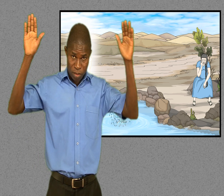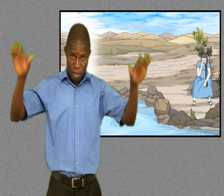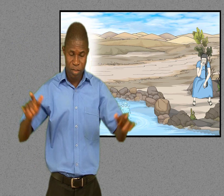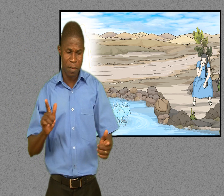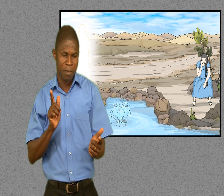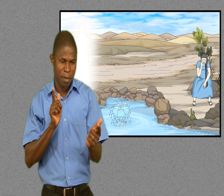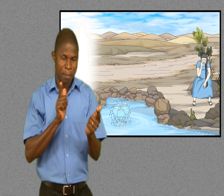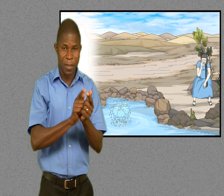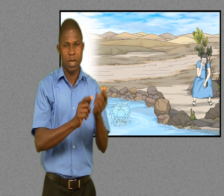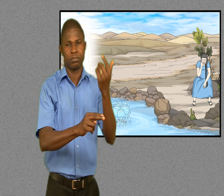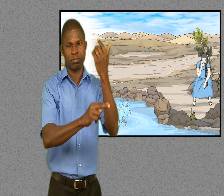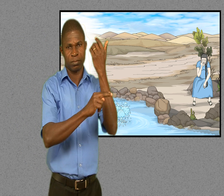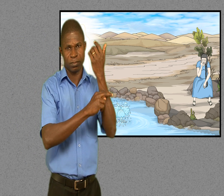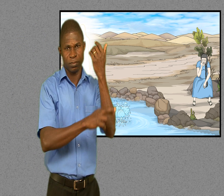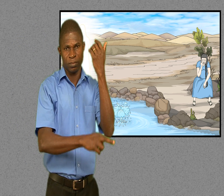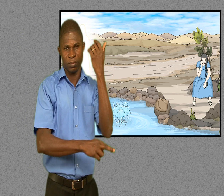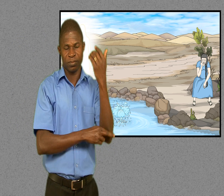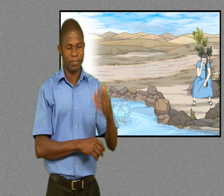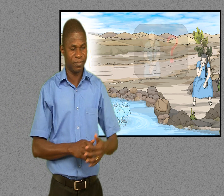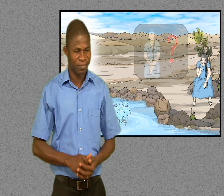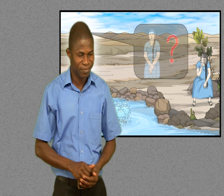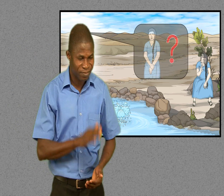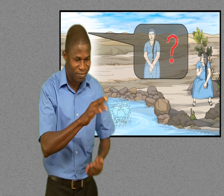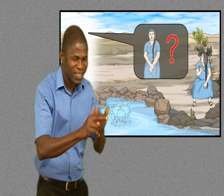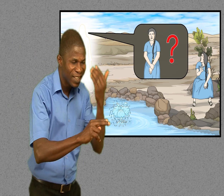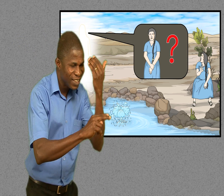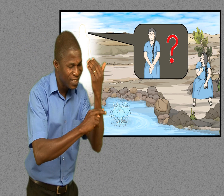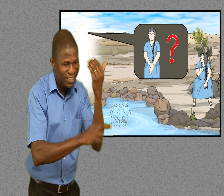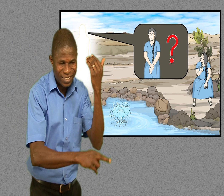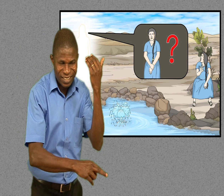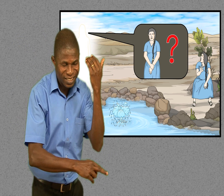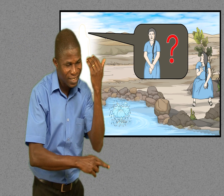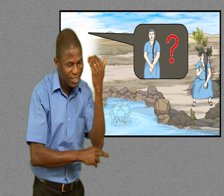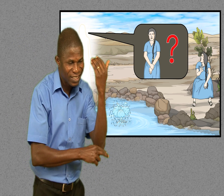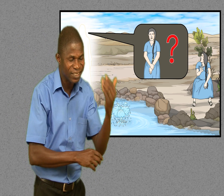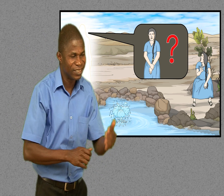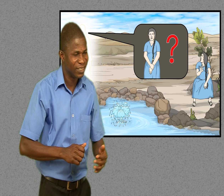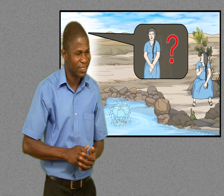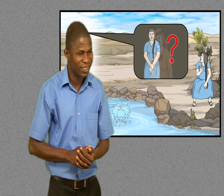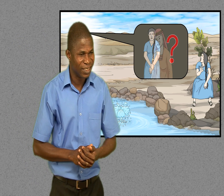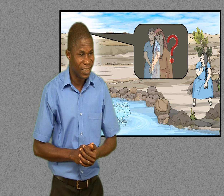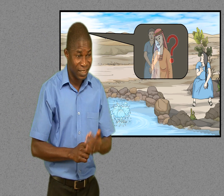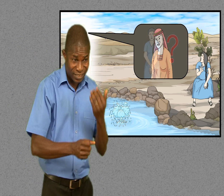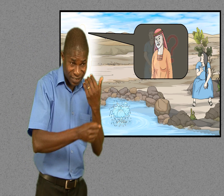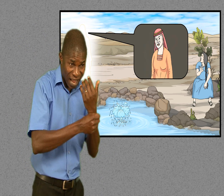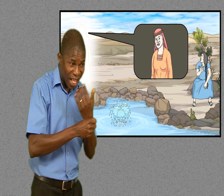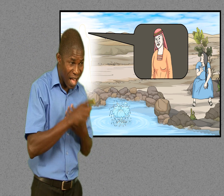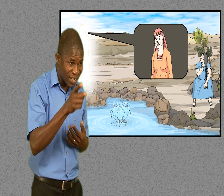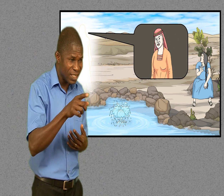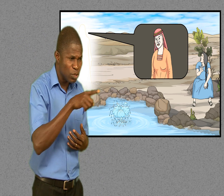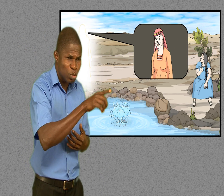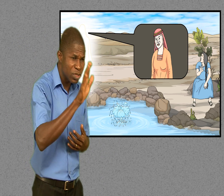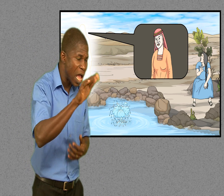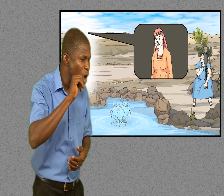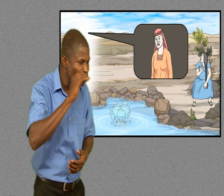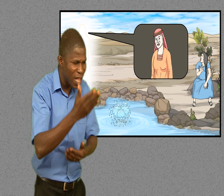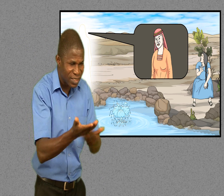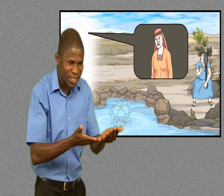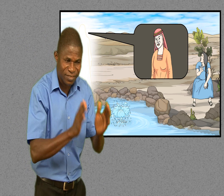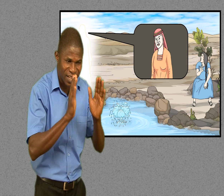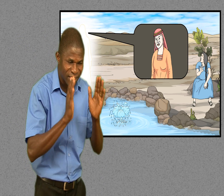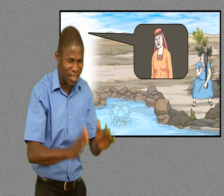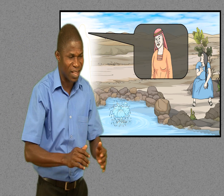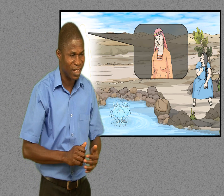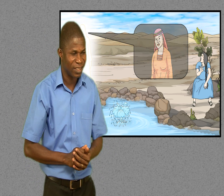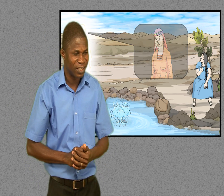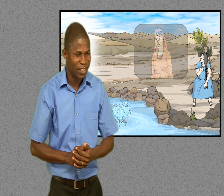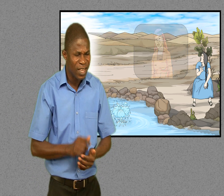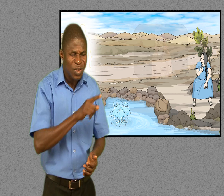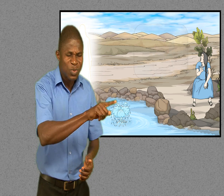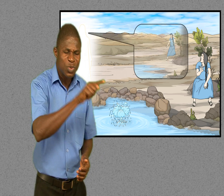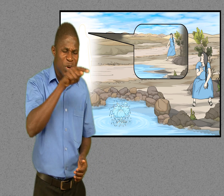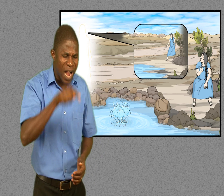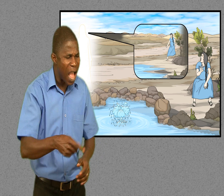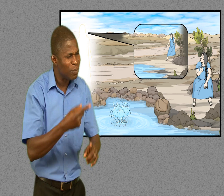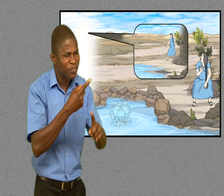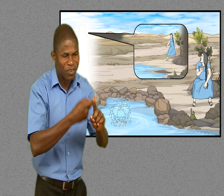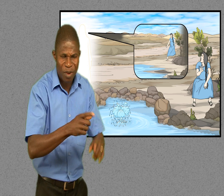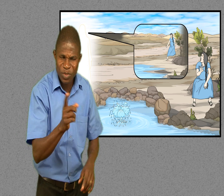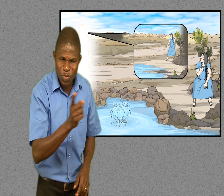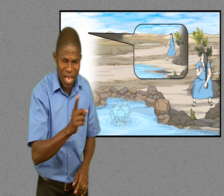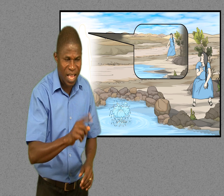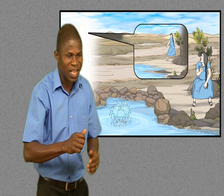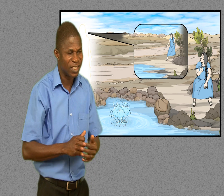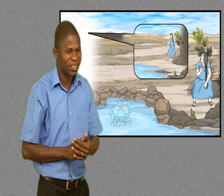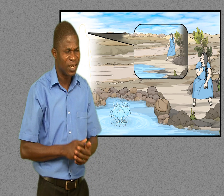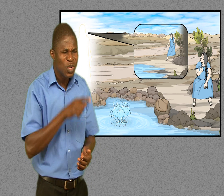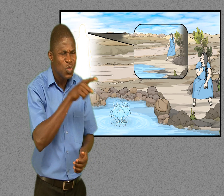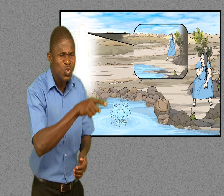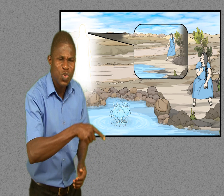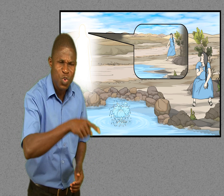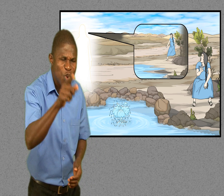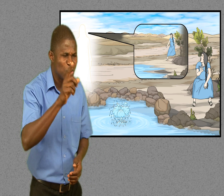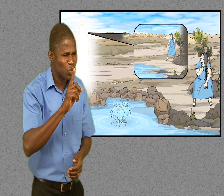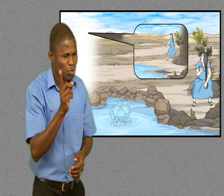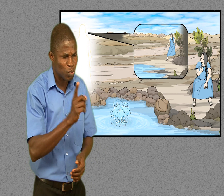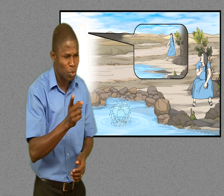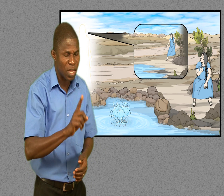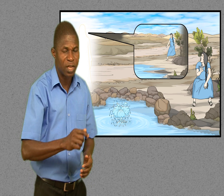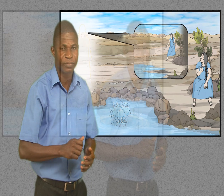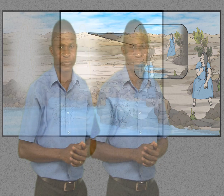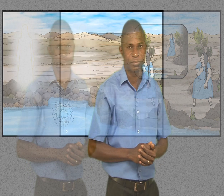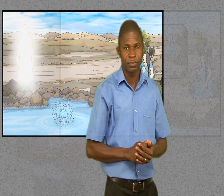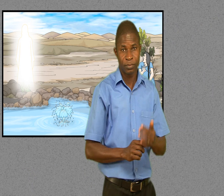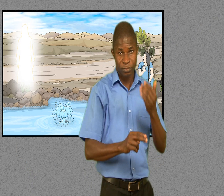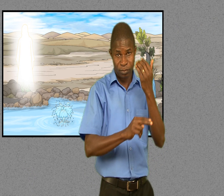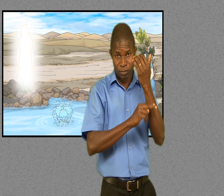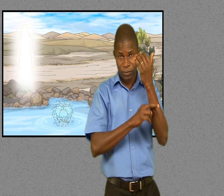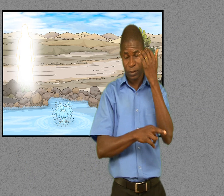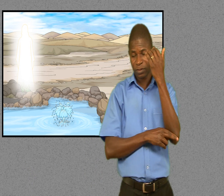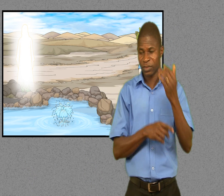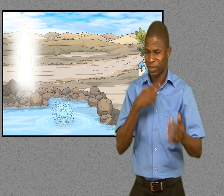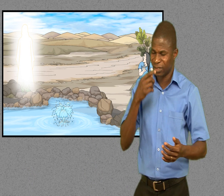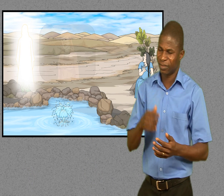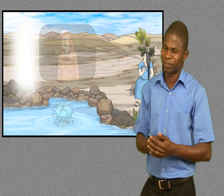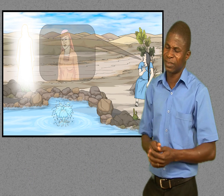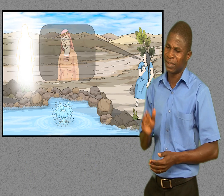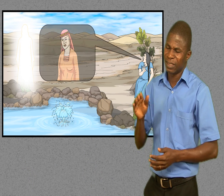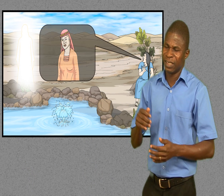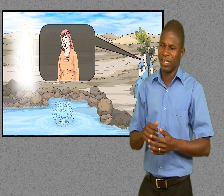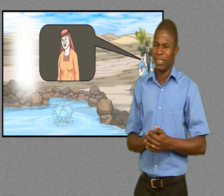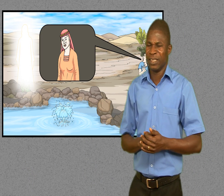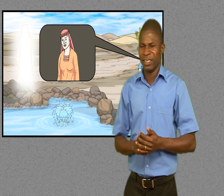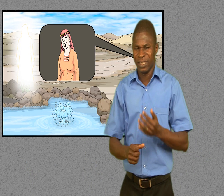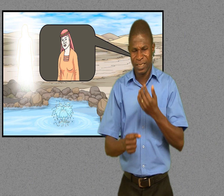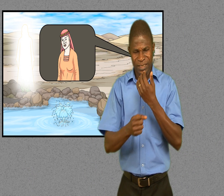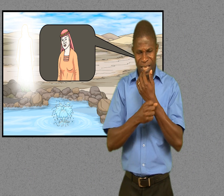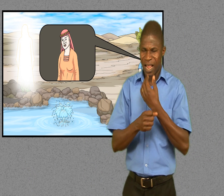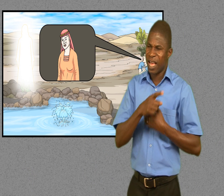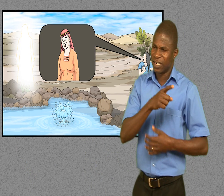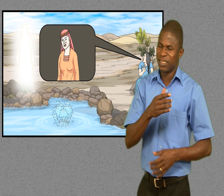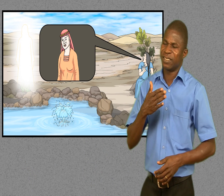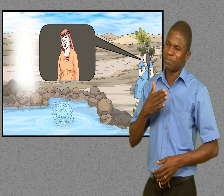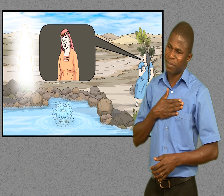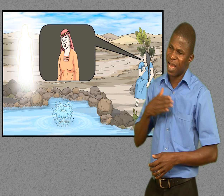“Hagar, servant of Sarai,” he said, “where have you come from, and where are you going?”